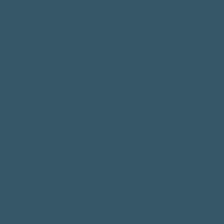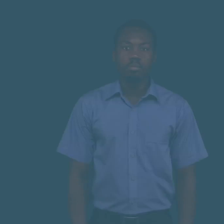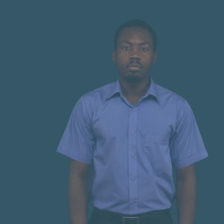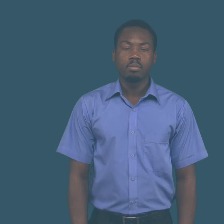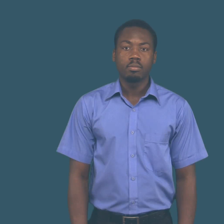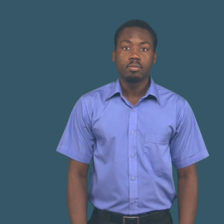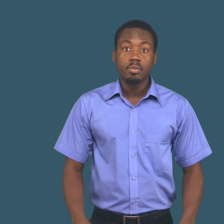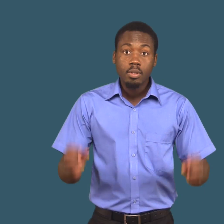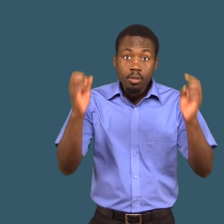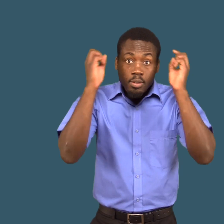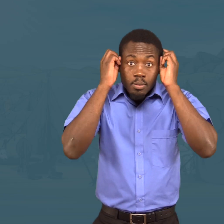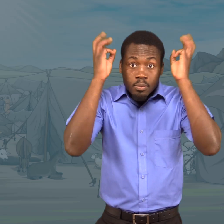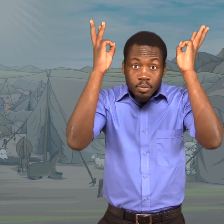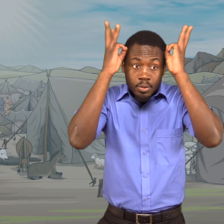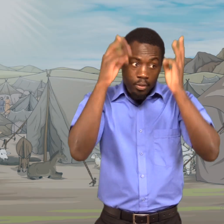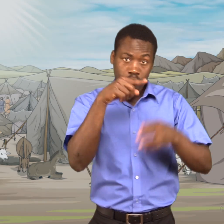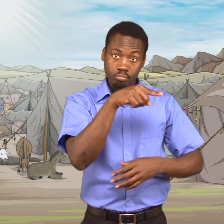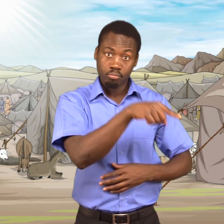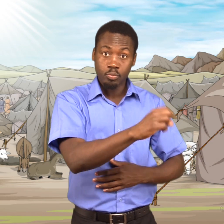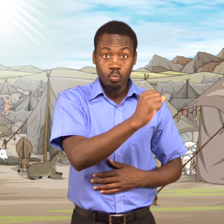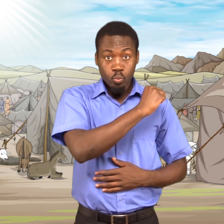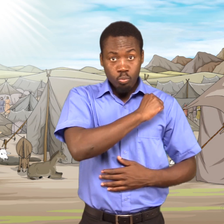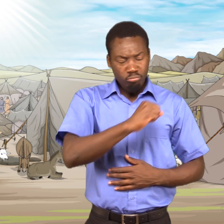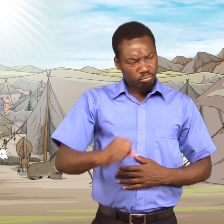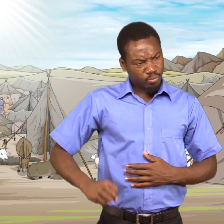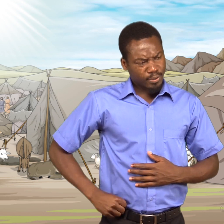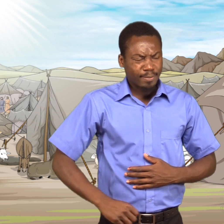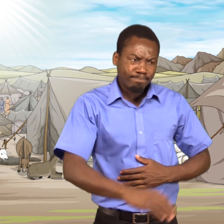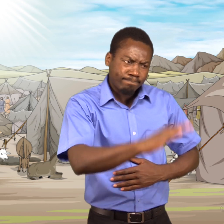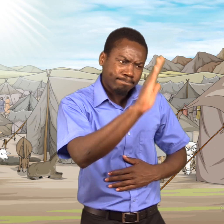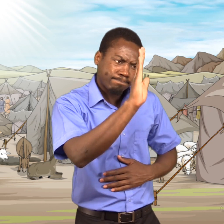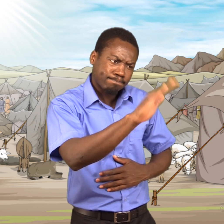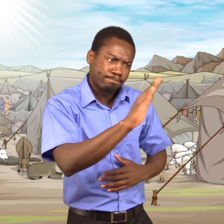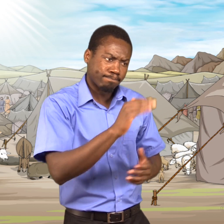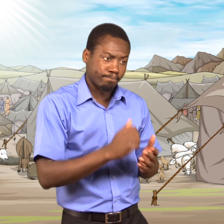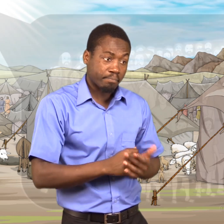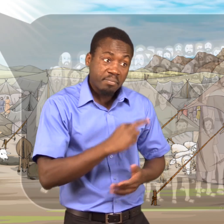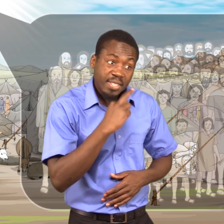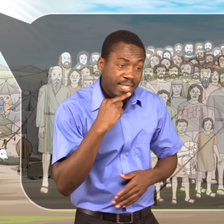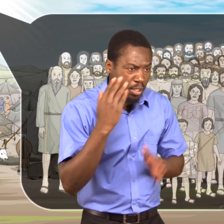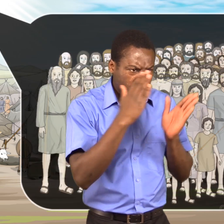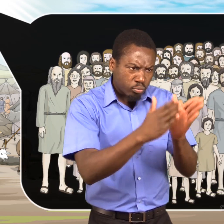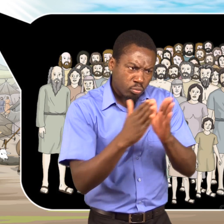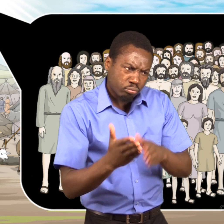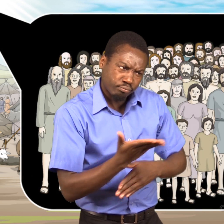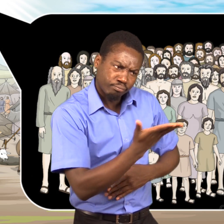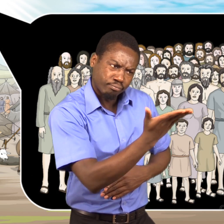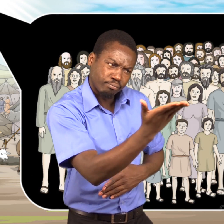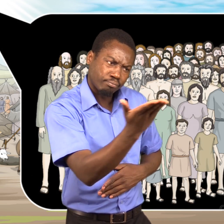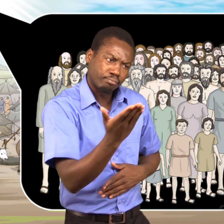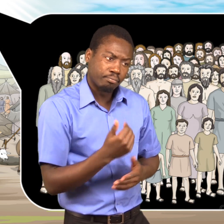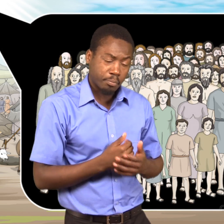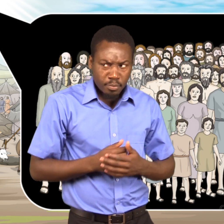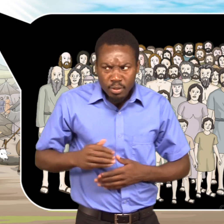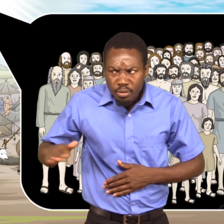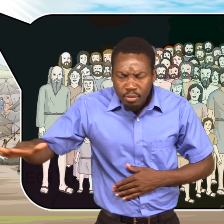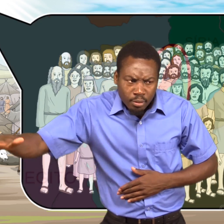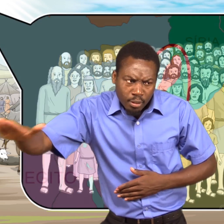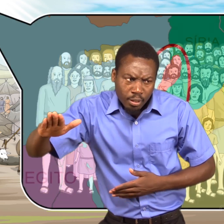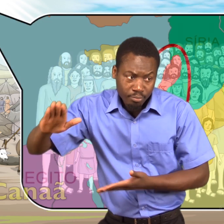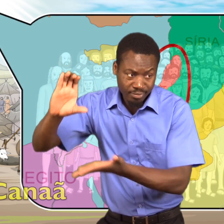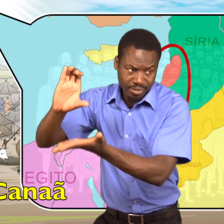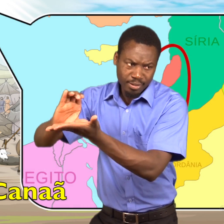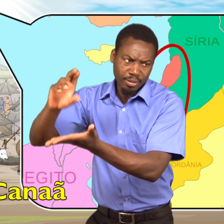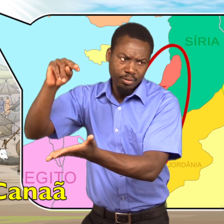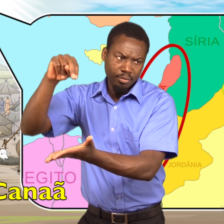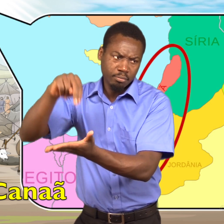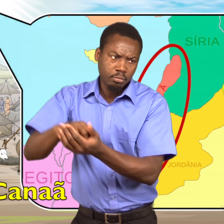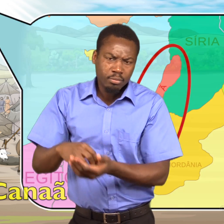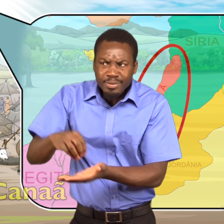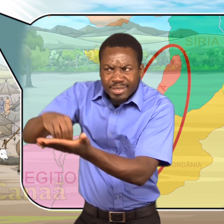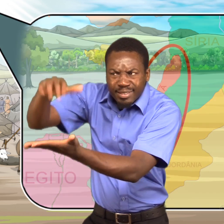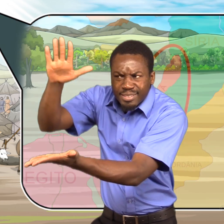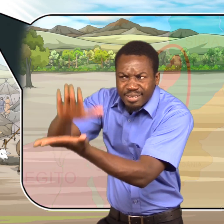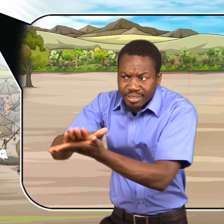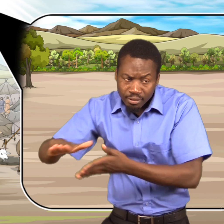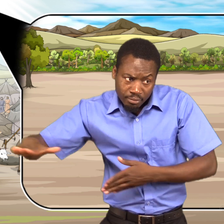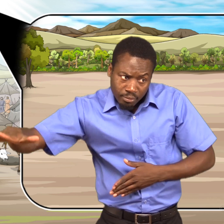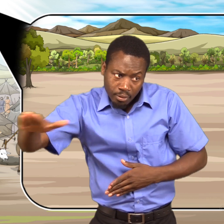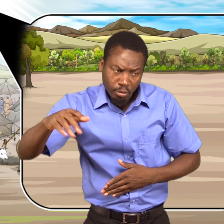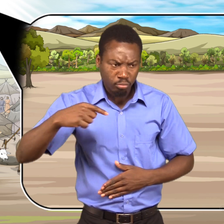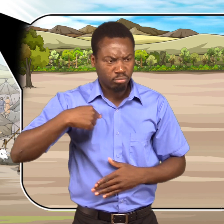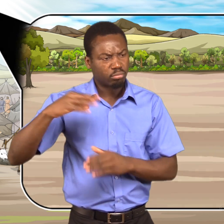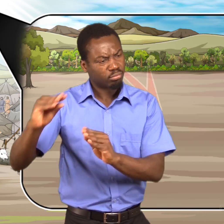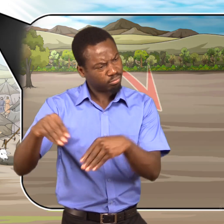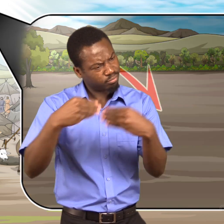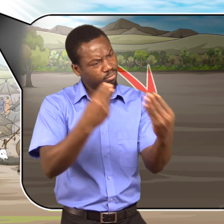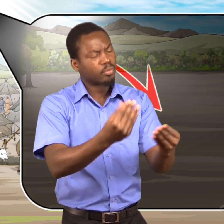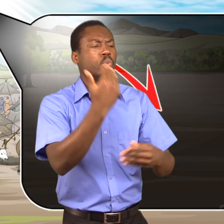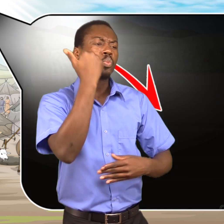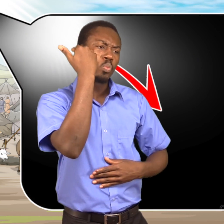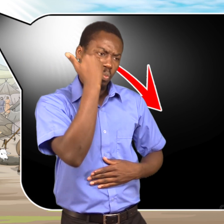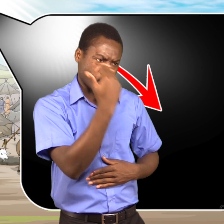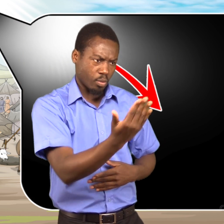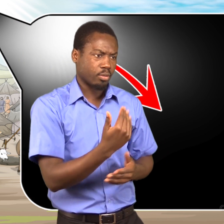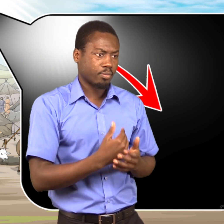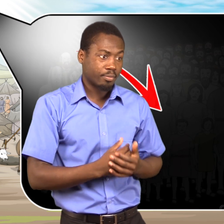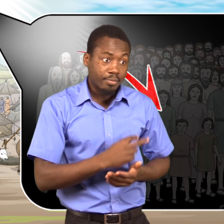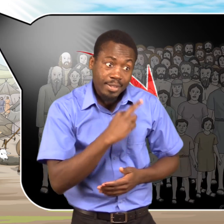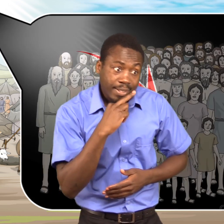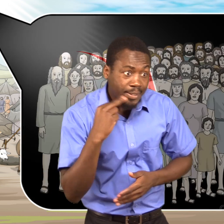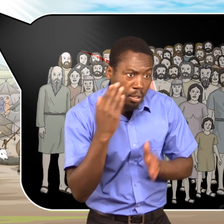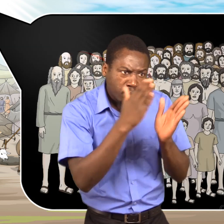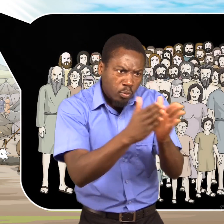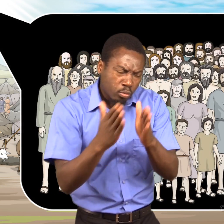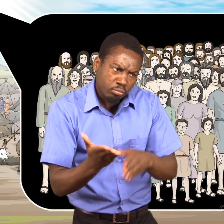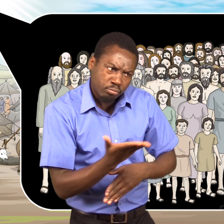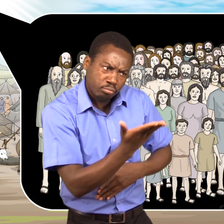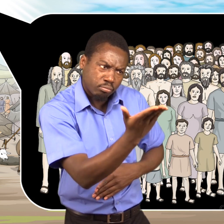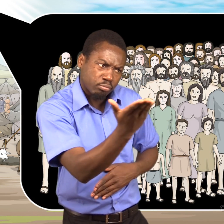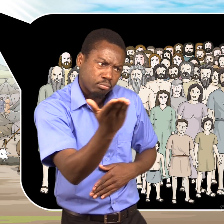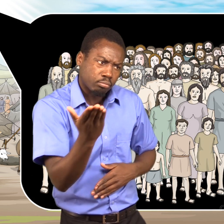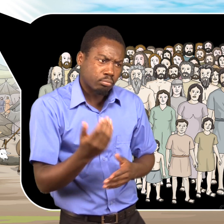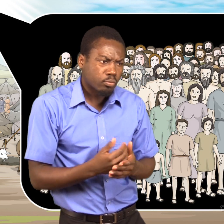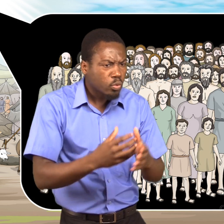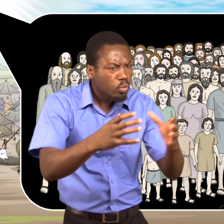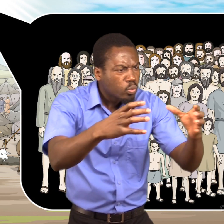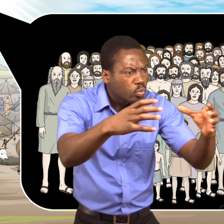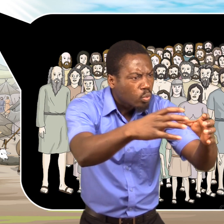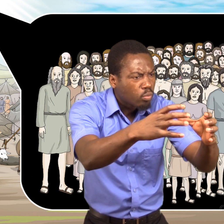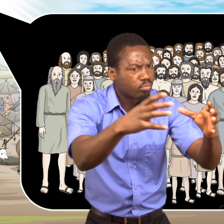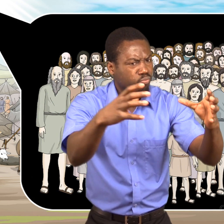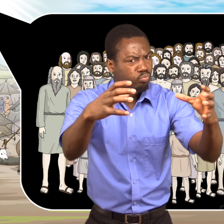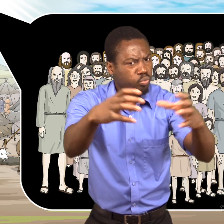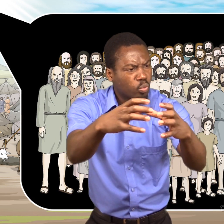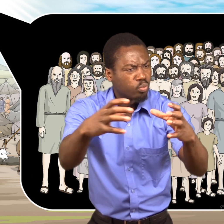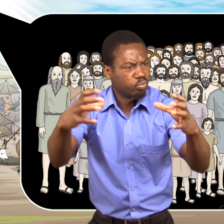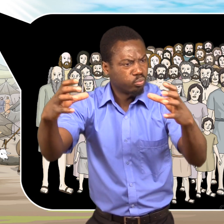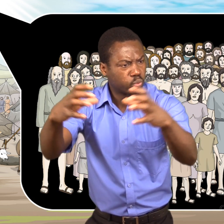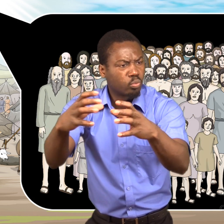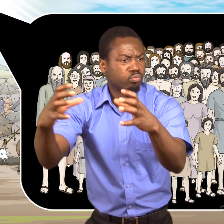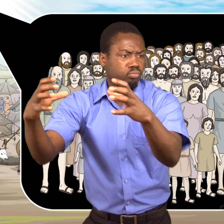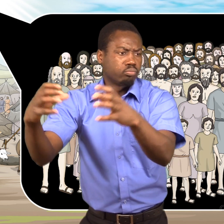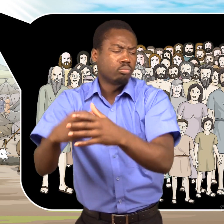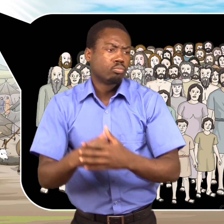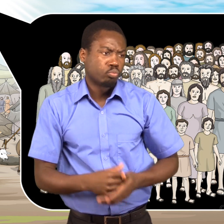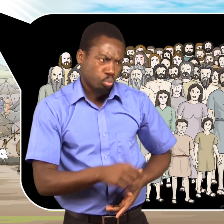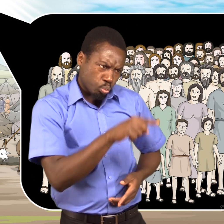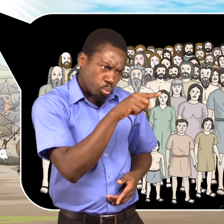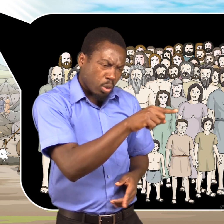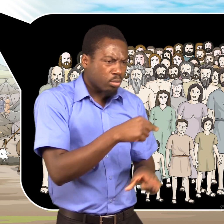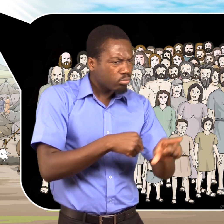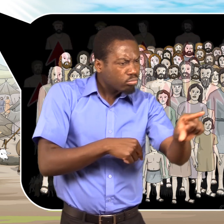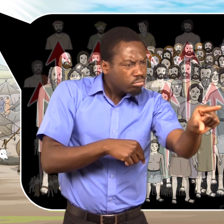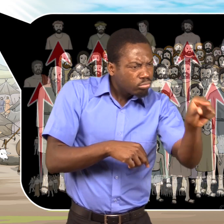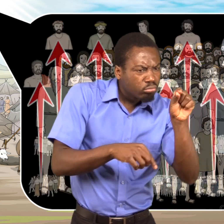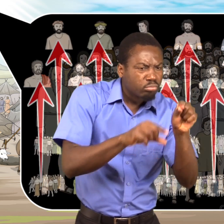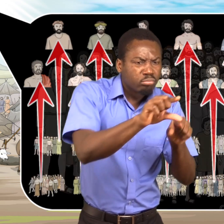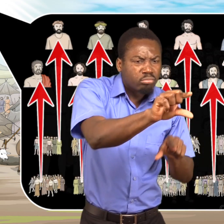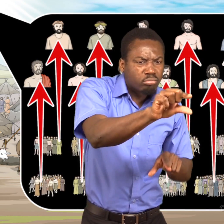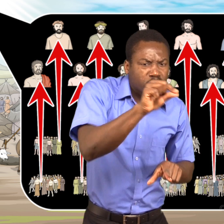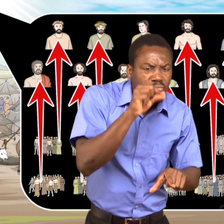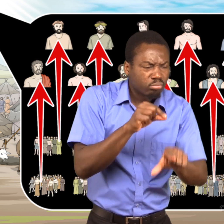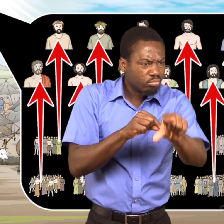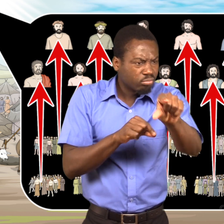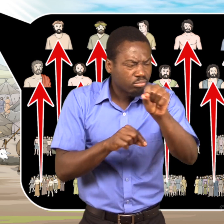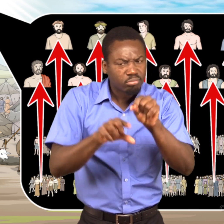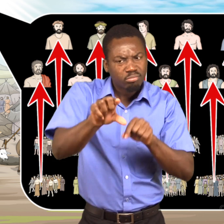And the LORD said to Moses, “Send out for yourself men to spy out the land of Canaan, which I am giving to the Israelites.